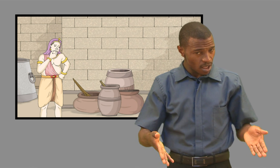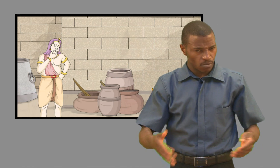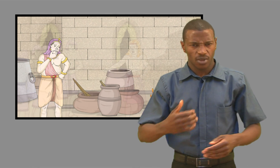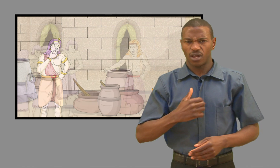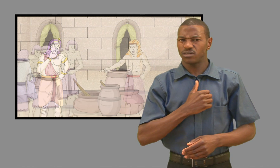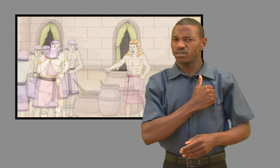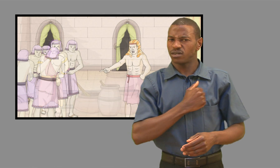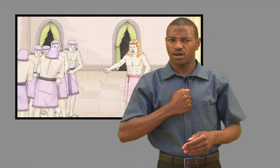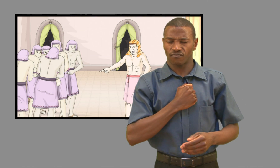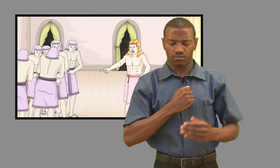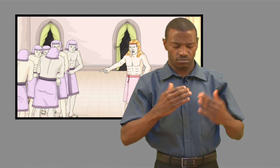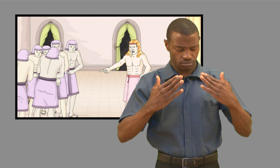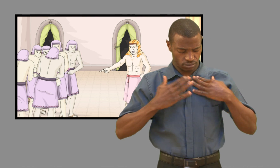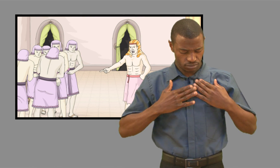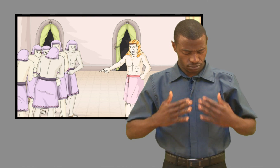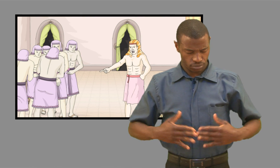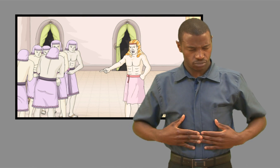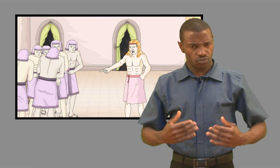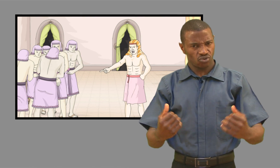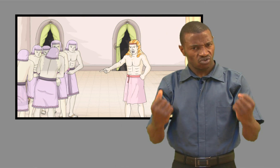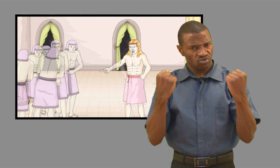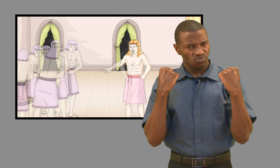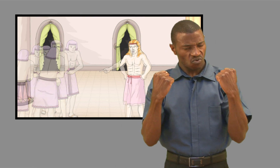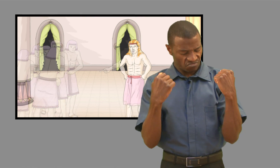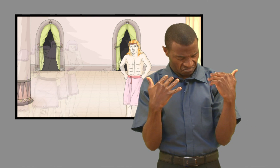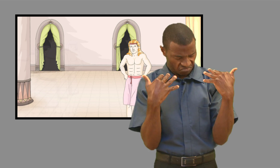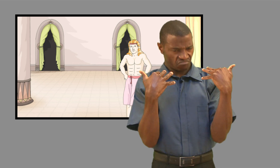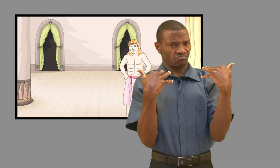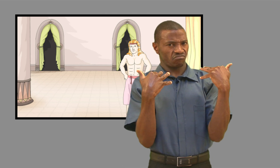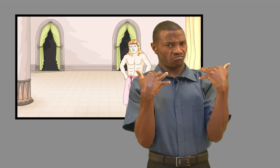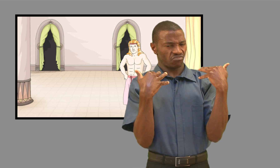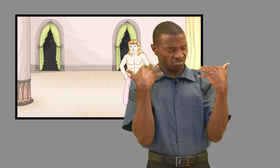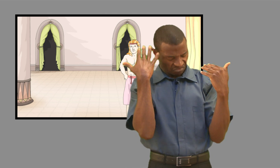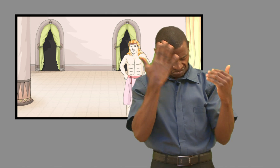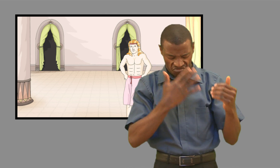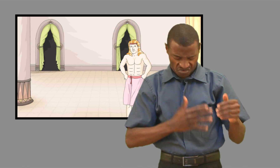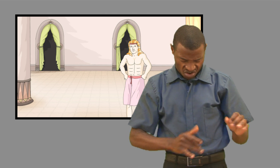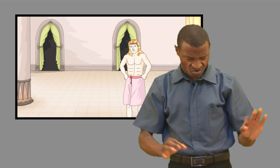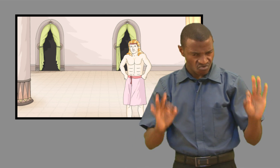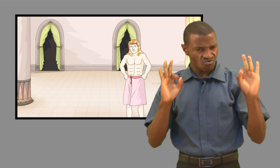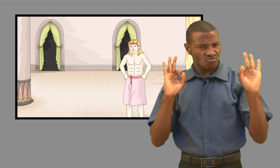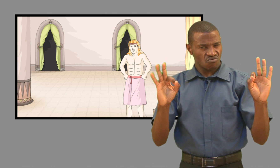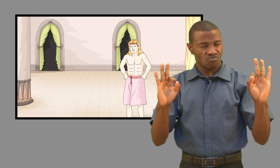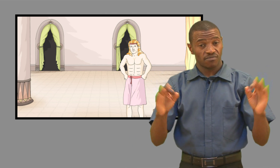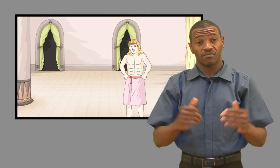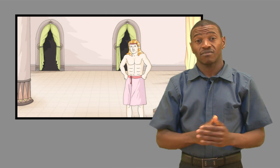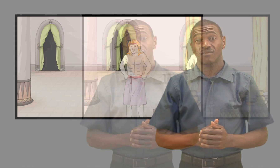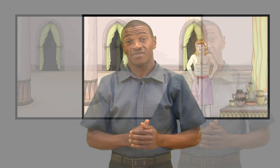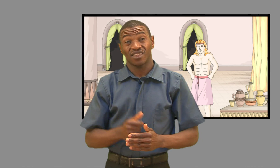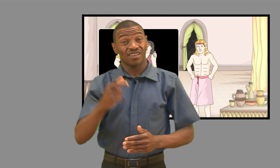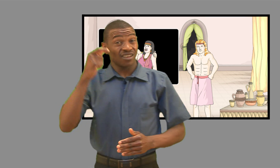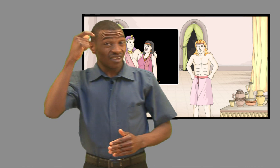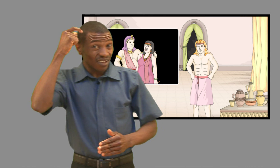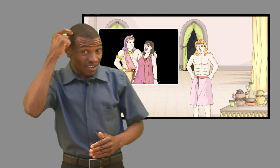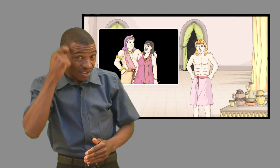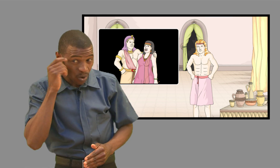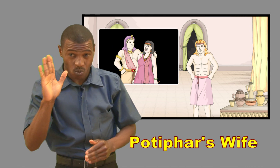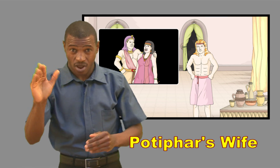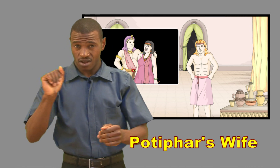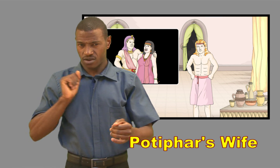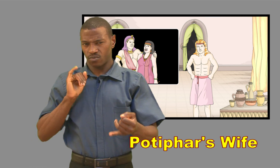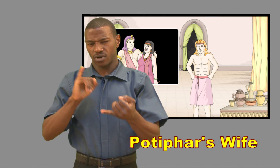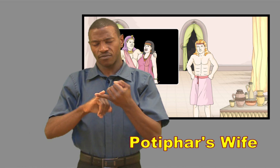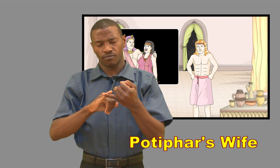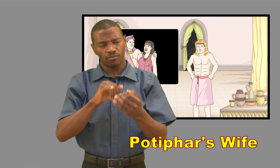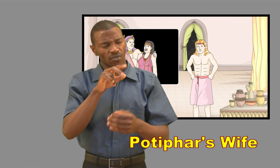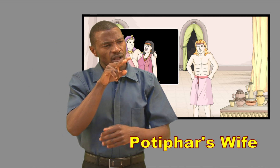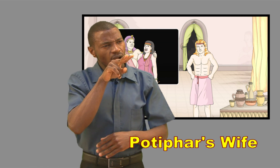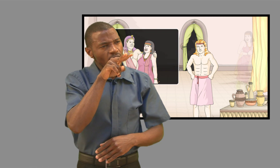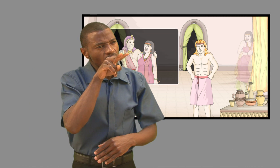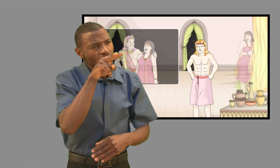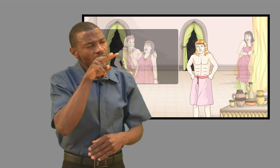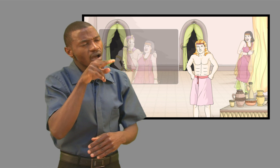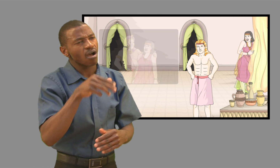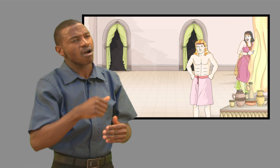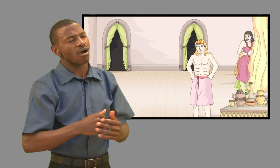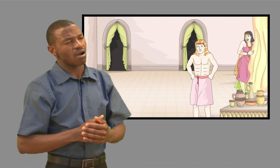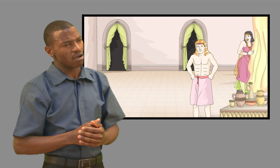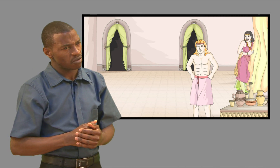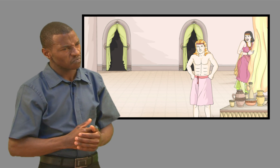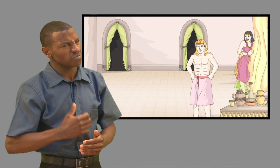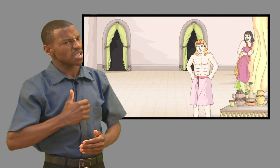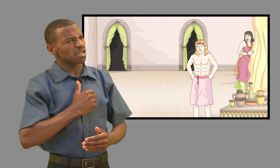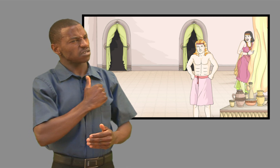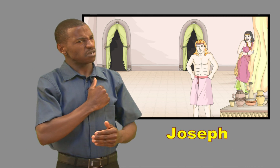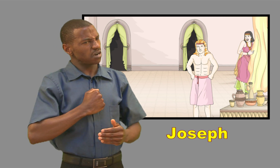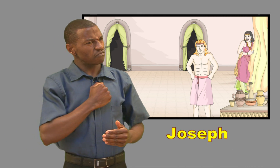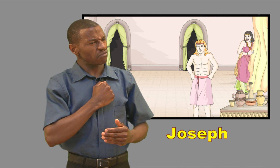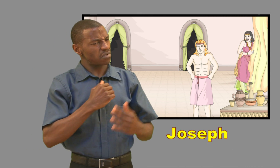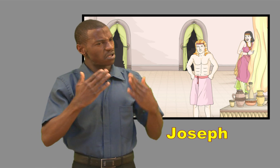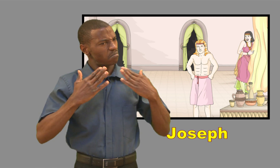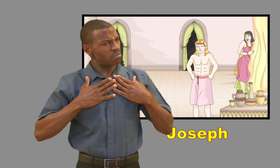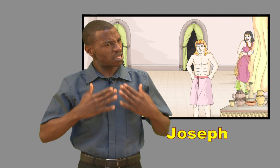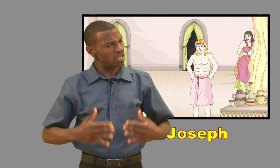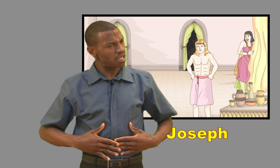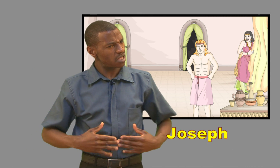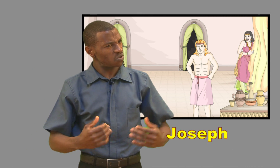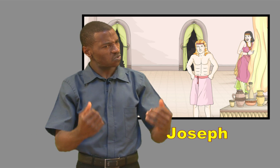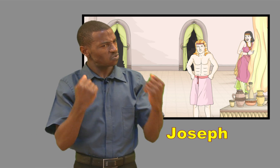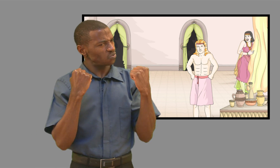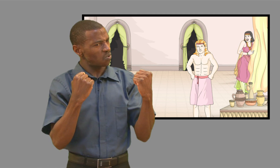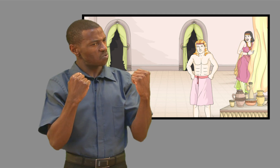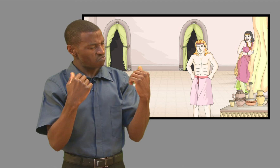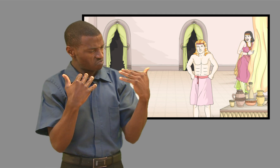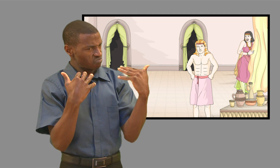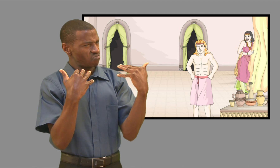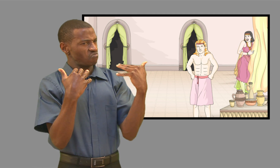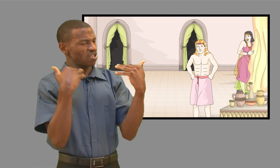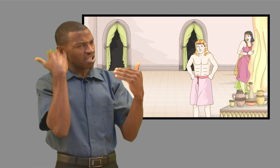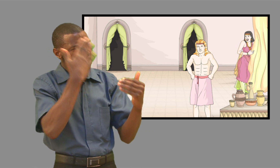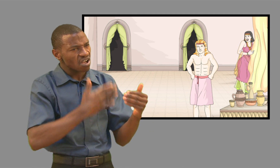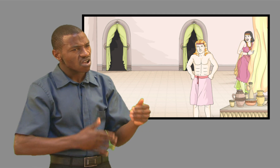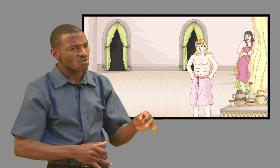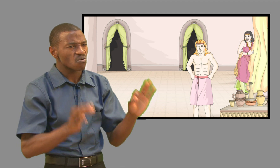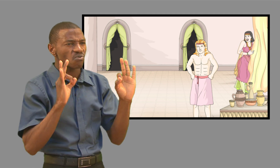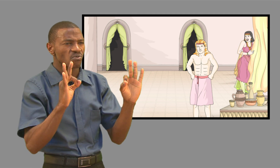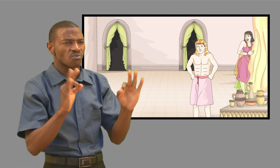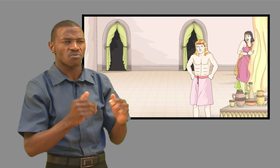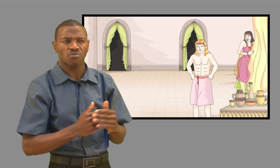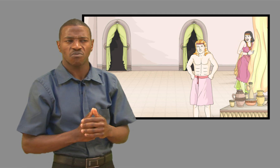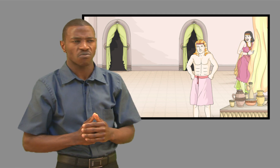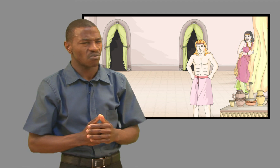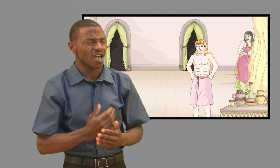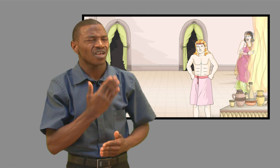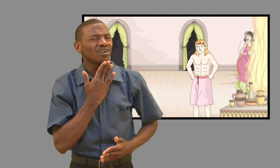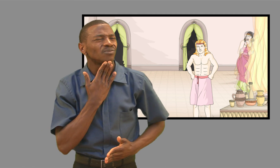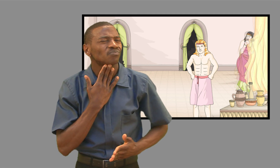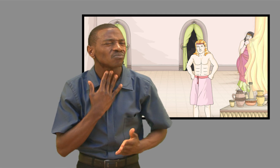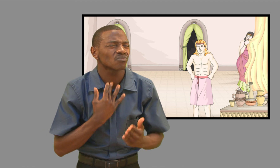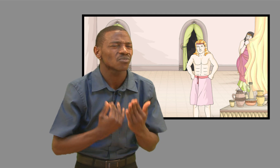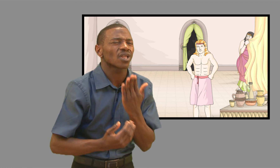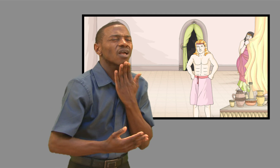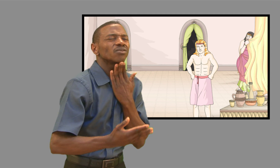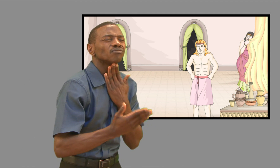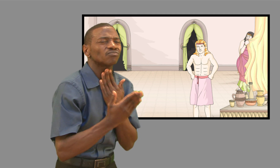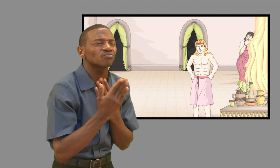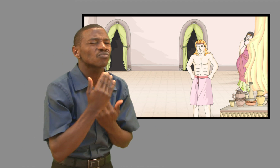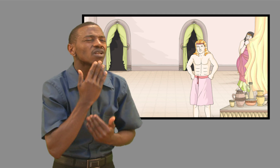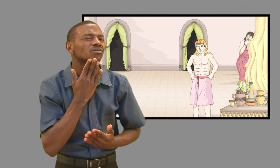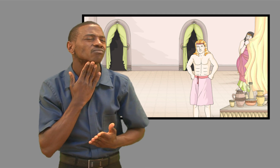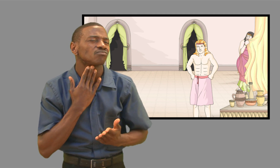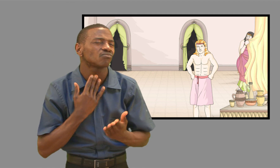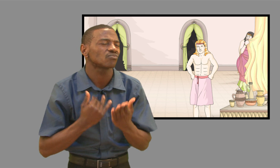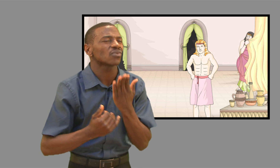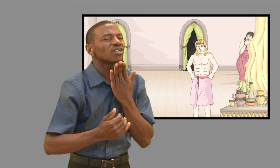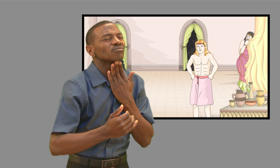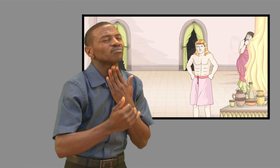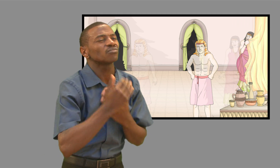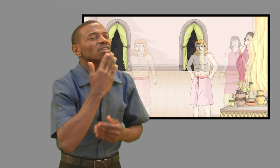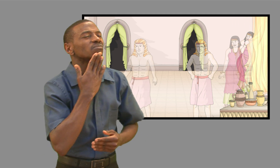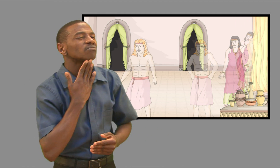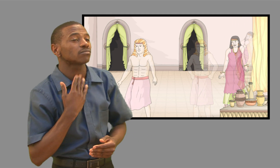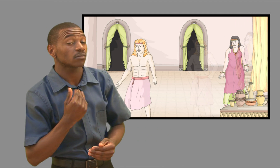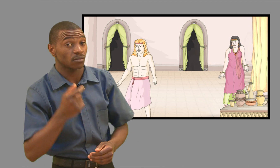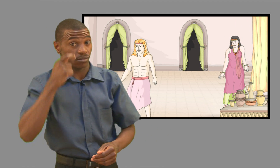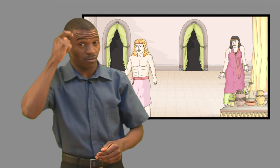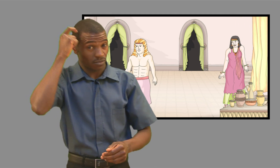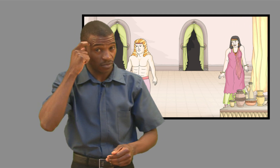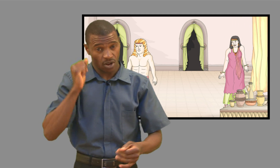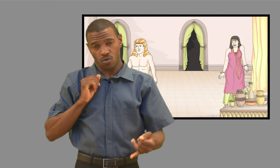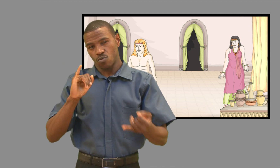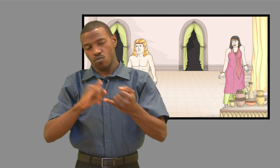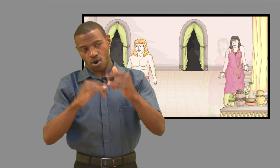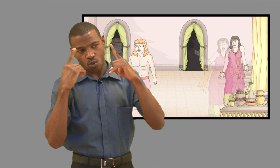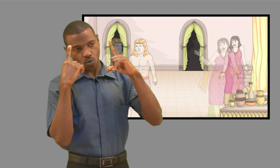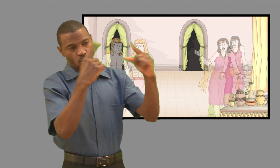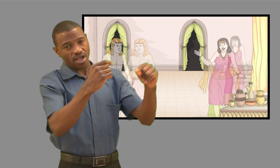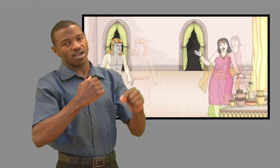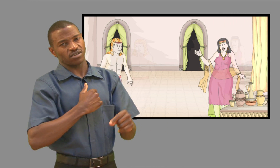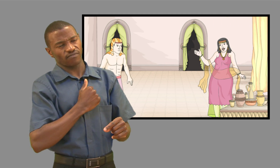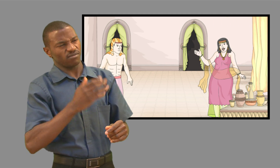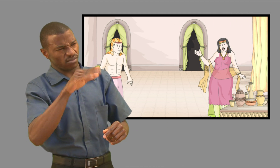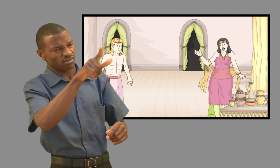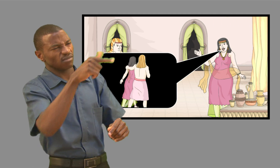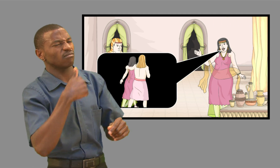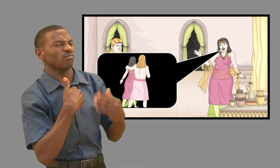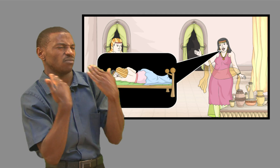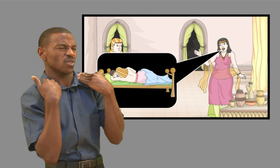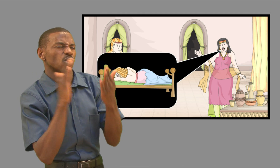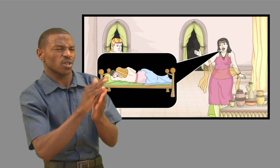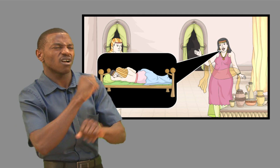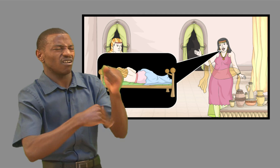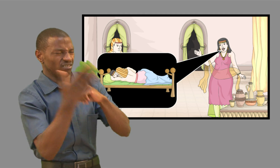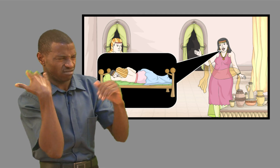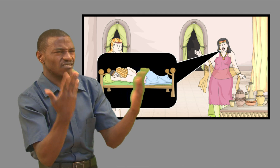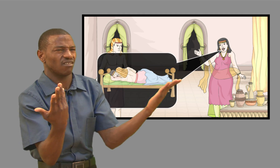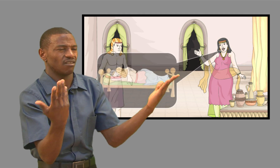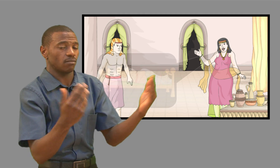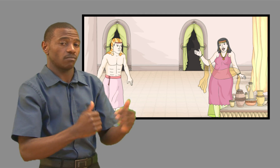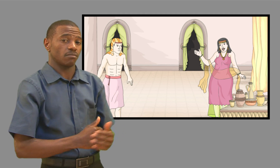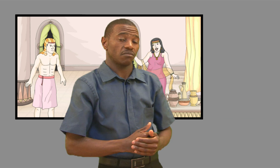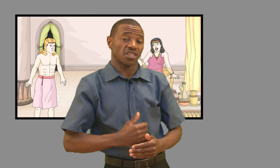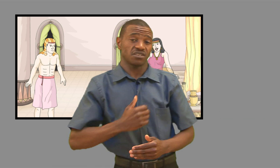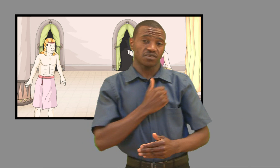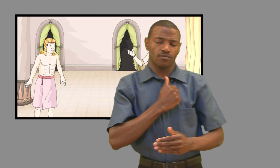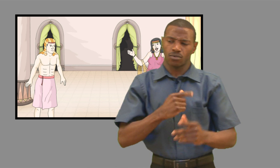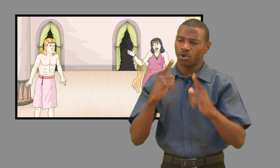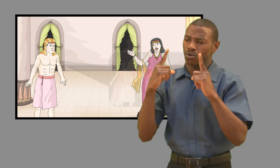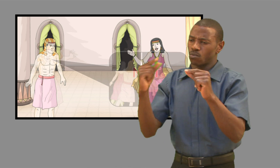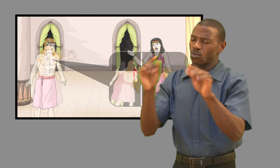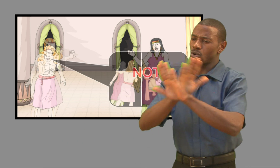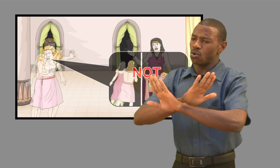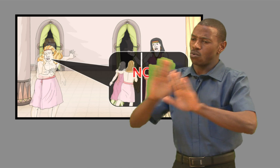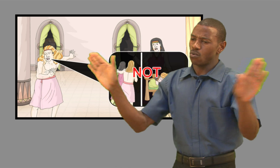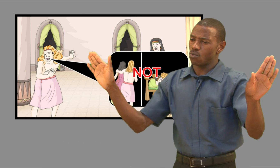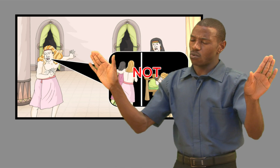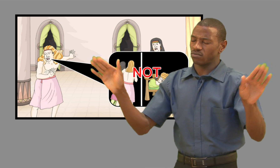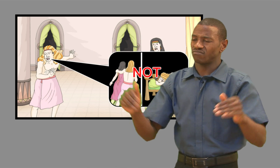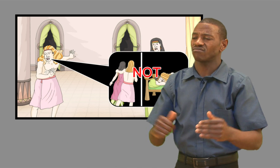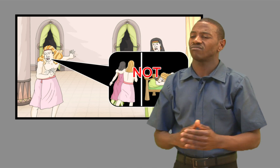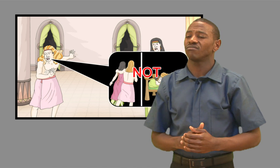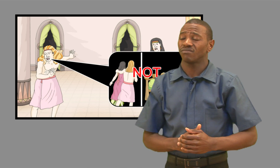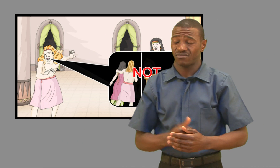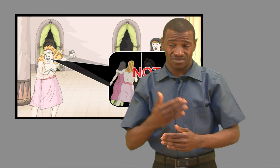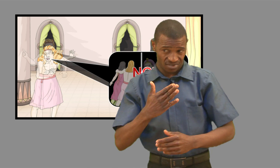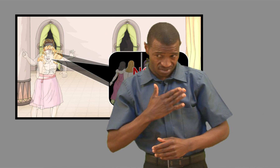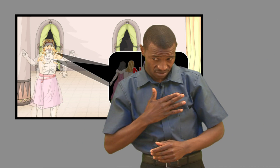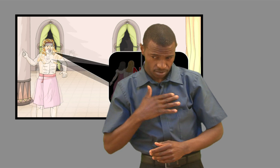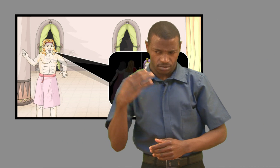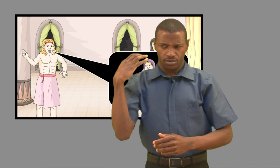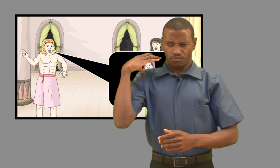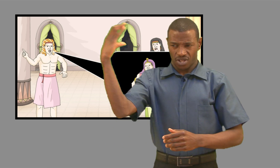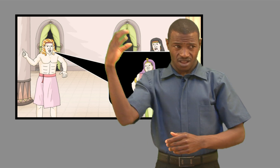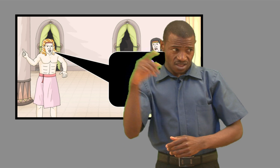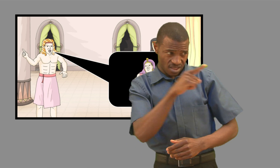Now Joseph was well-built and handsome, and after some time his master’s wife cast her eyes upon Joseph and said, “Sleep with me.”